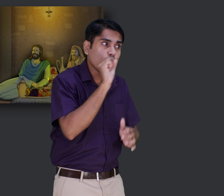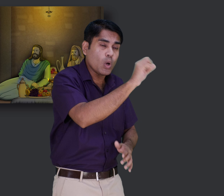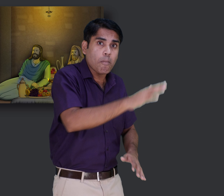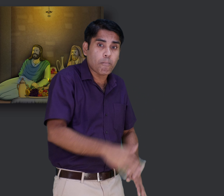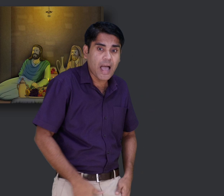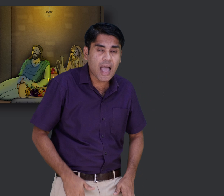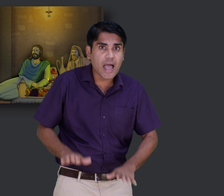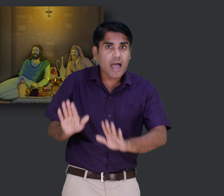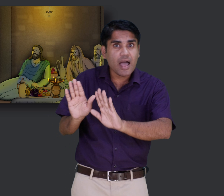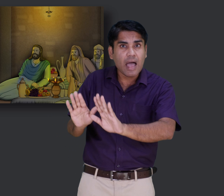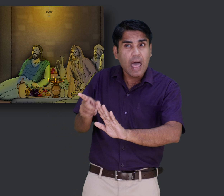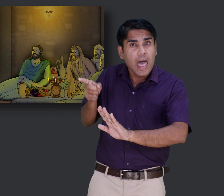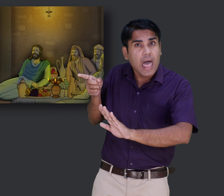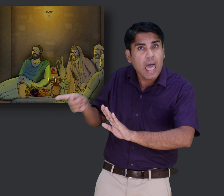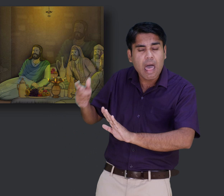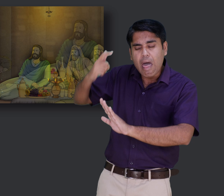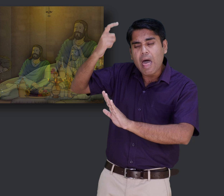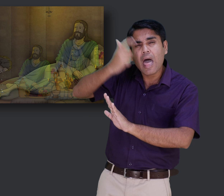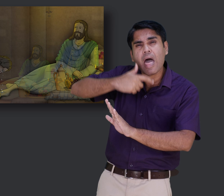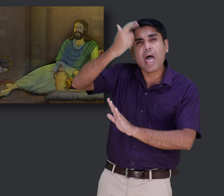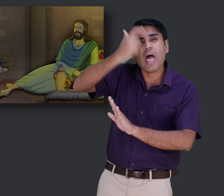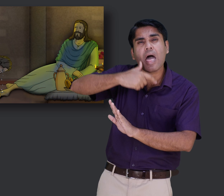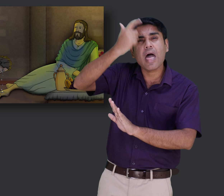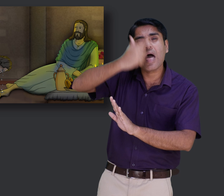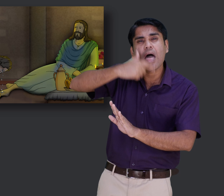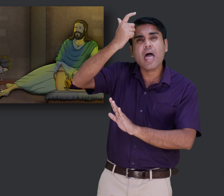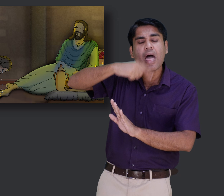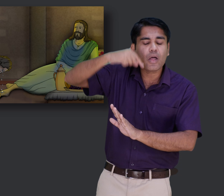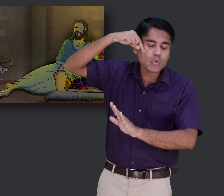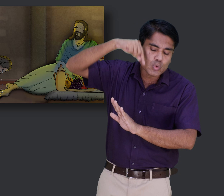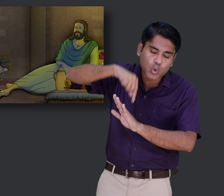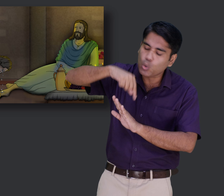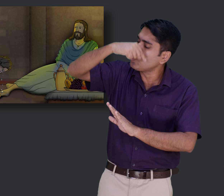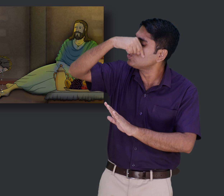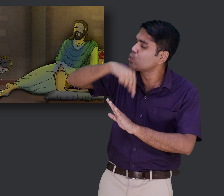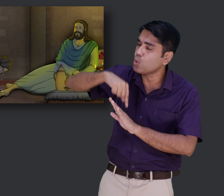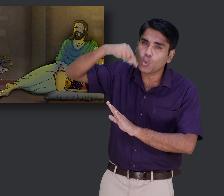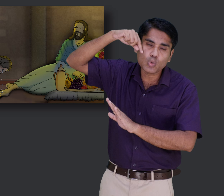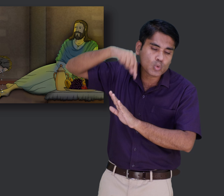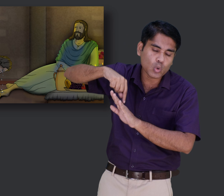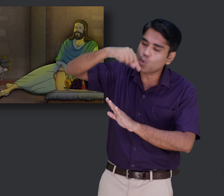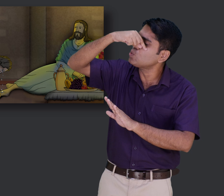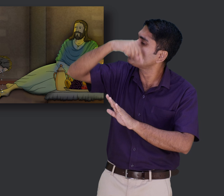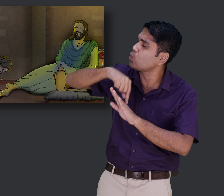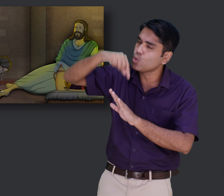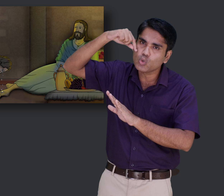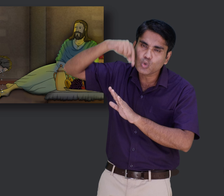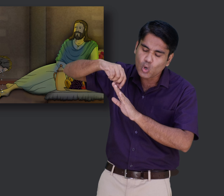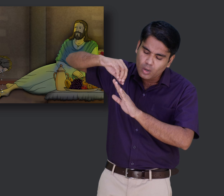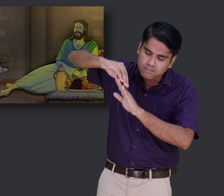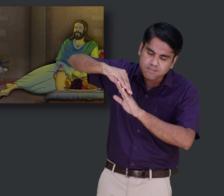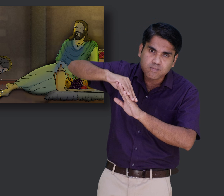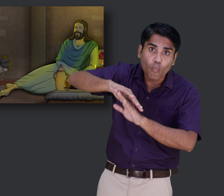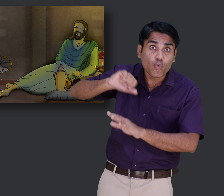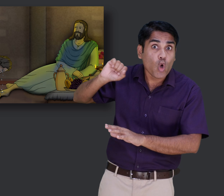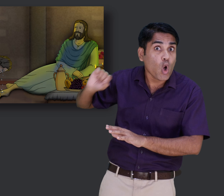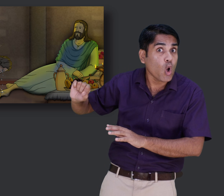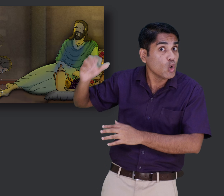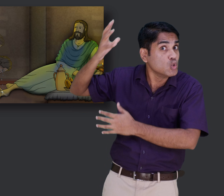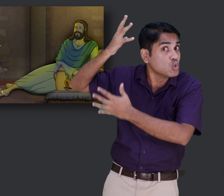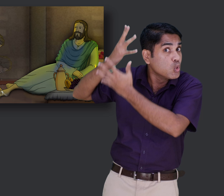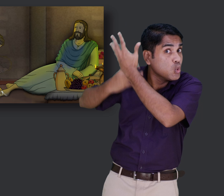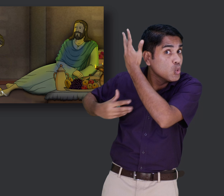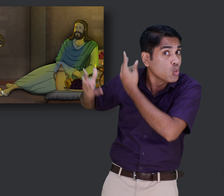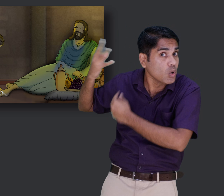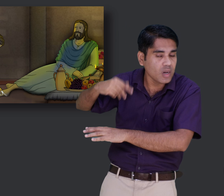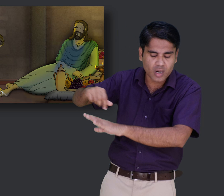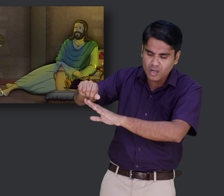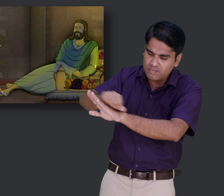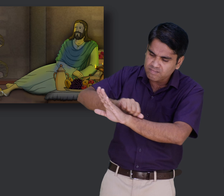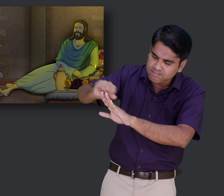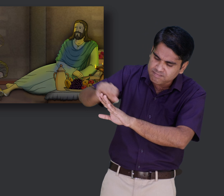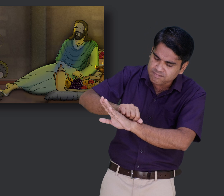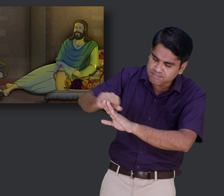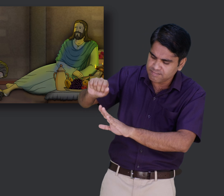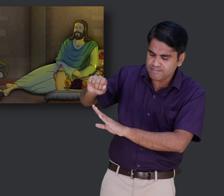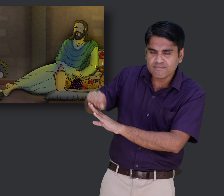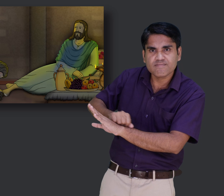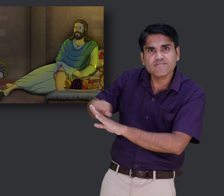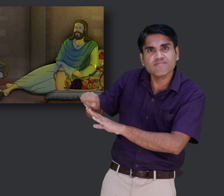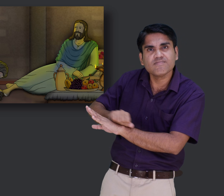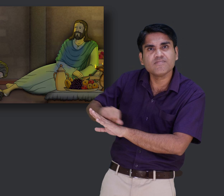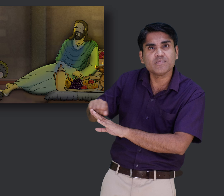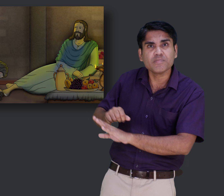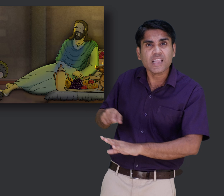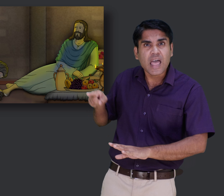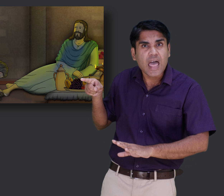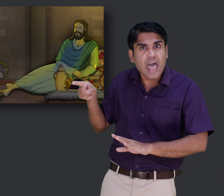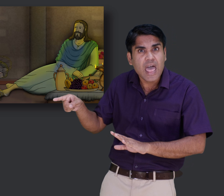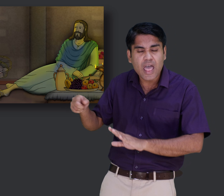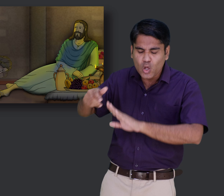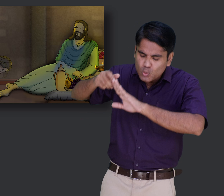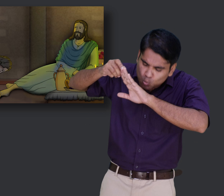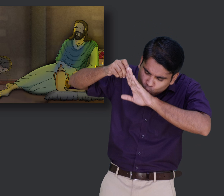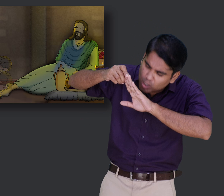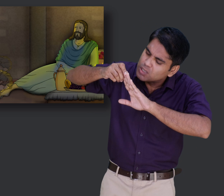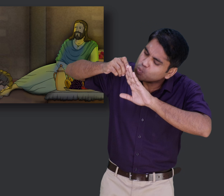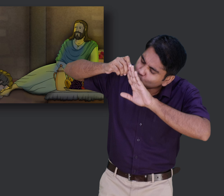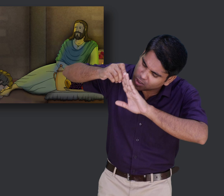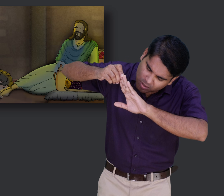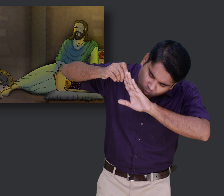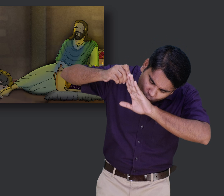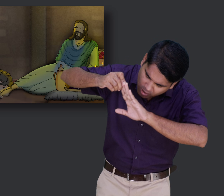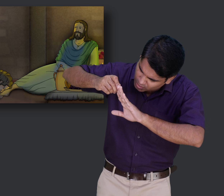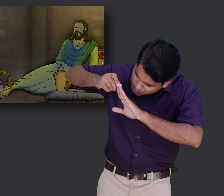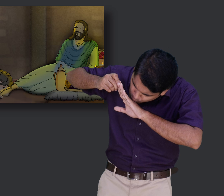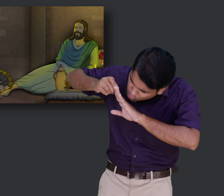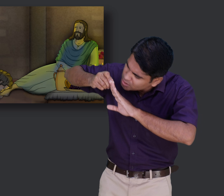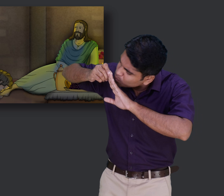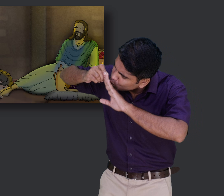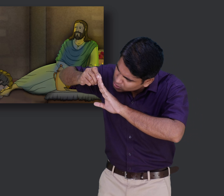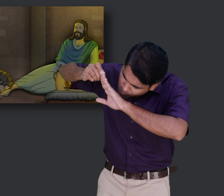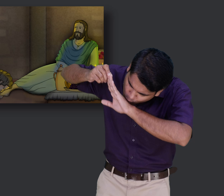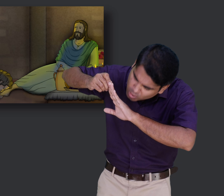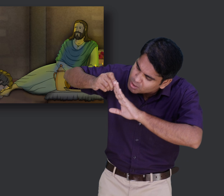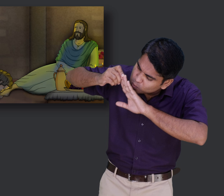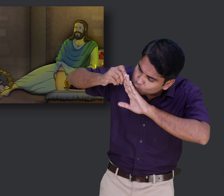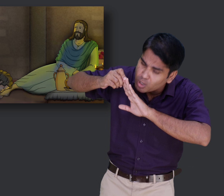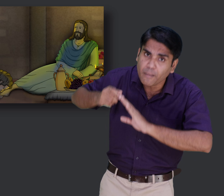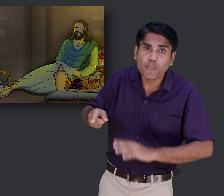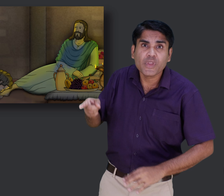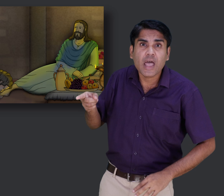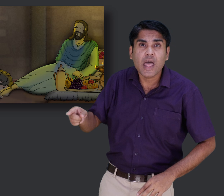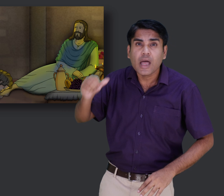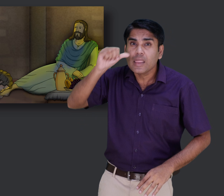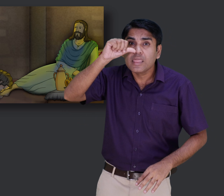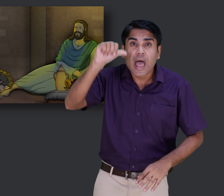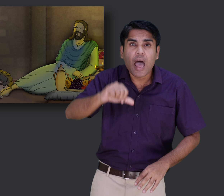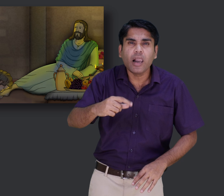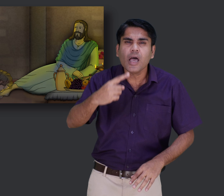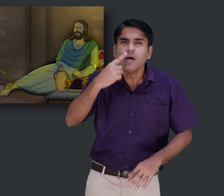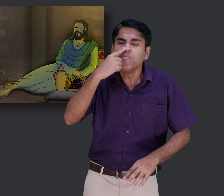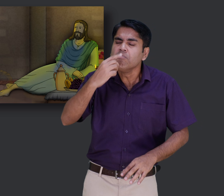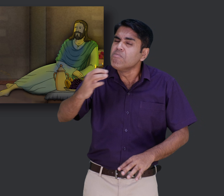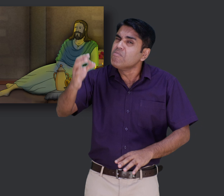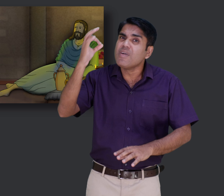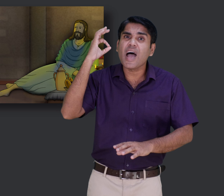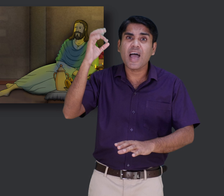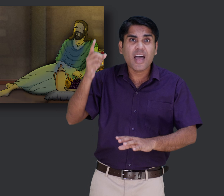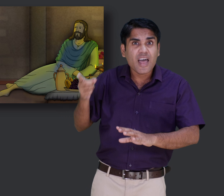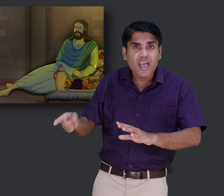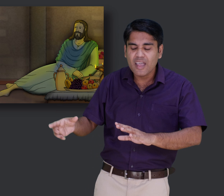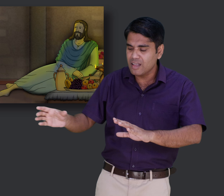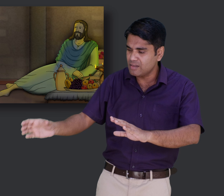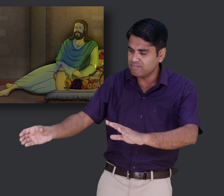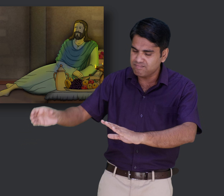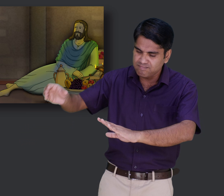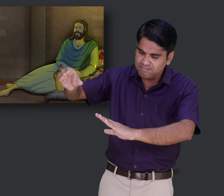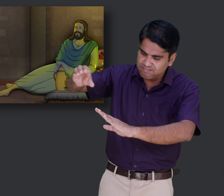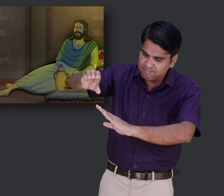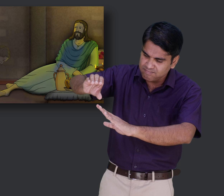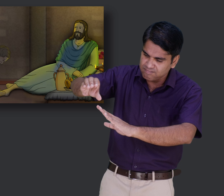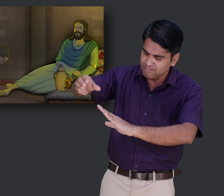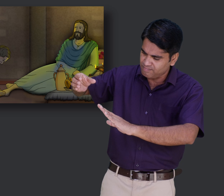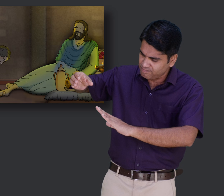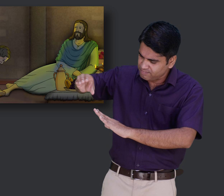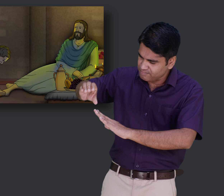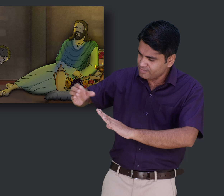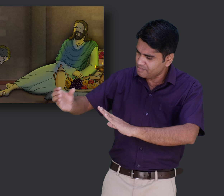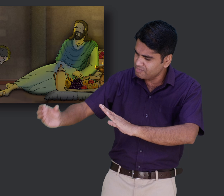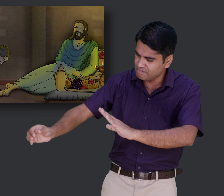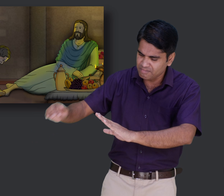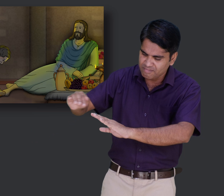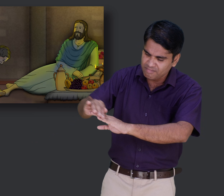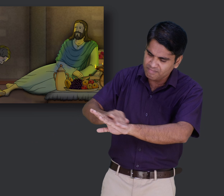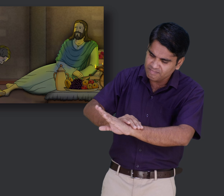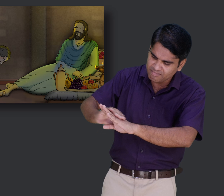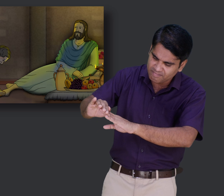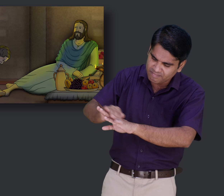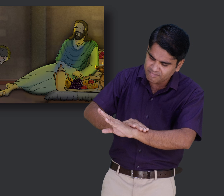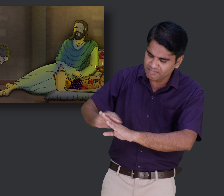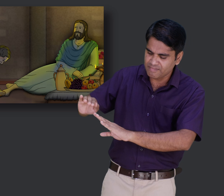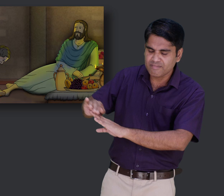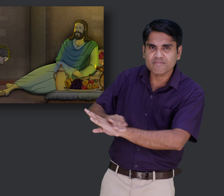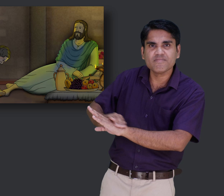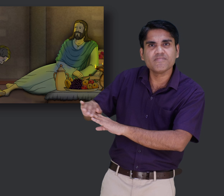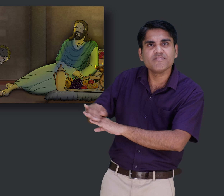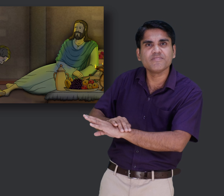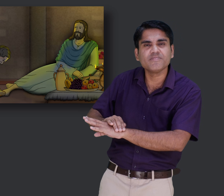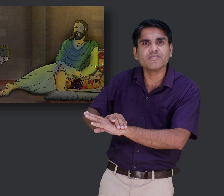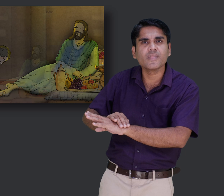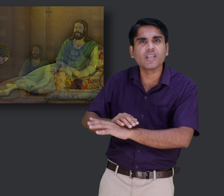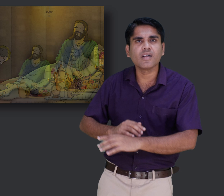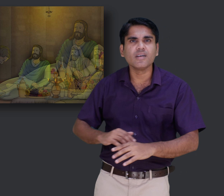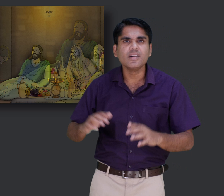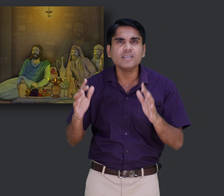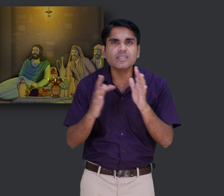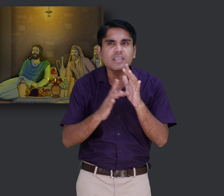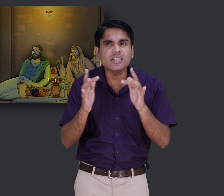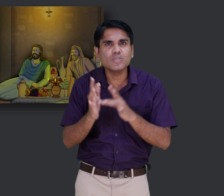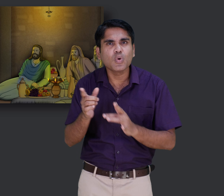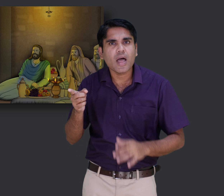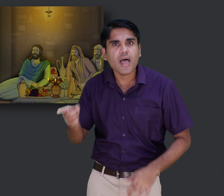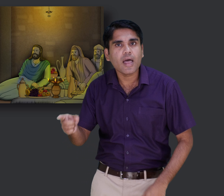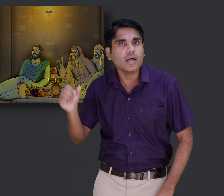As she stood behind Him at His feet weeping, she began to wet His feet with her tears and wipe them with her hair. Then she kissed His feet and anointed them with the perfume.